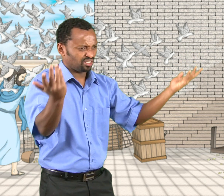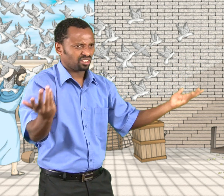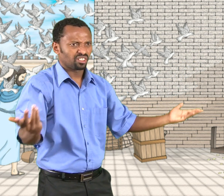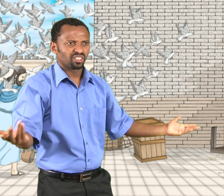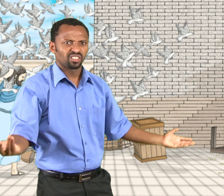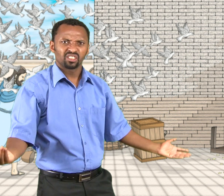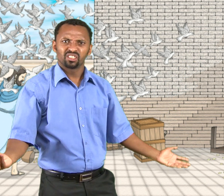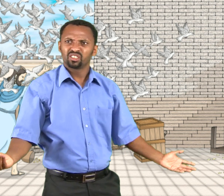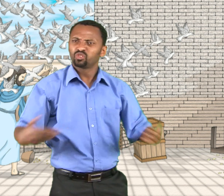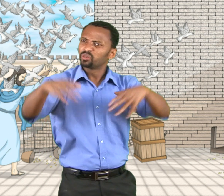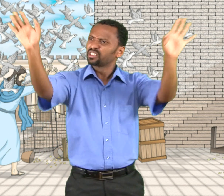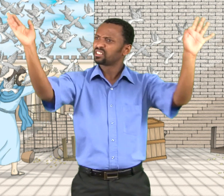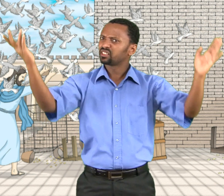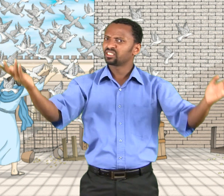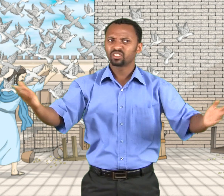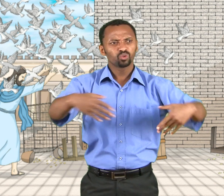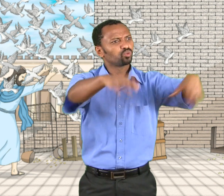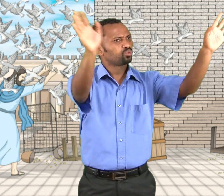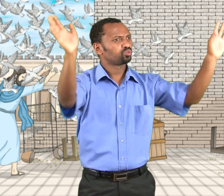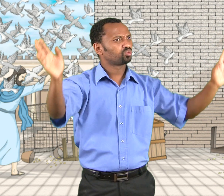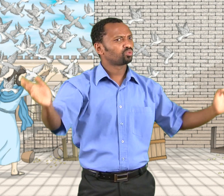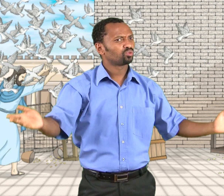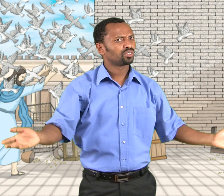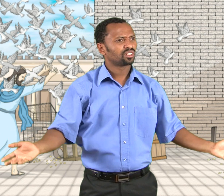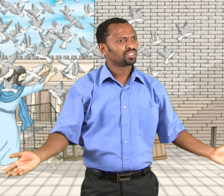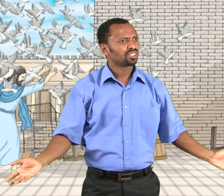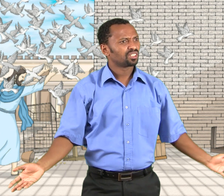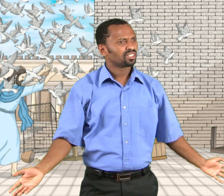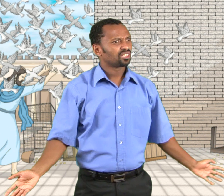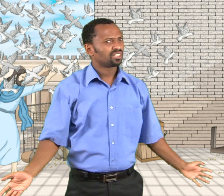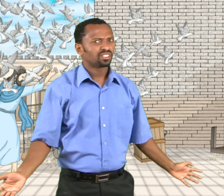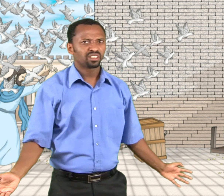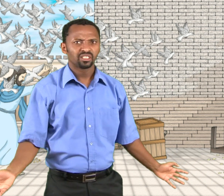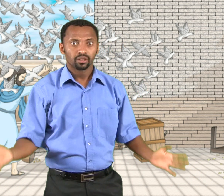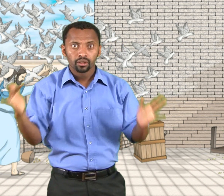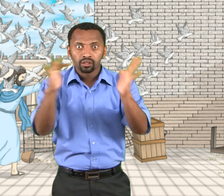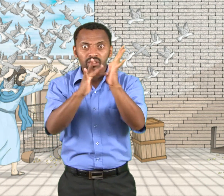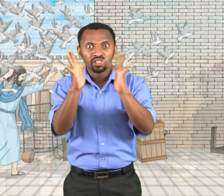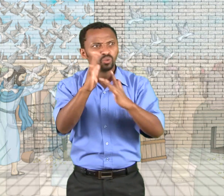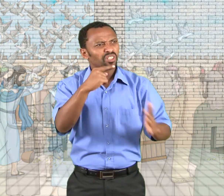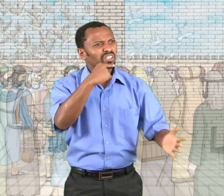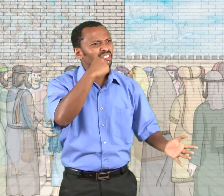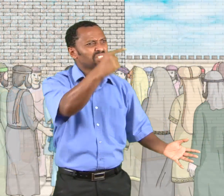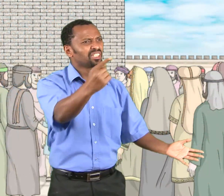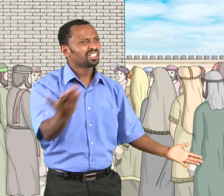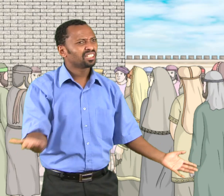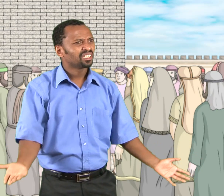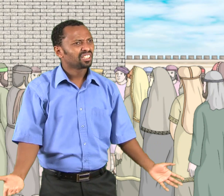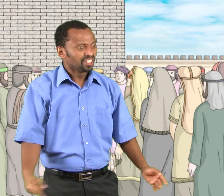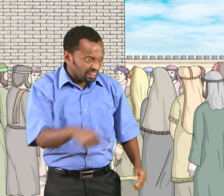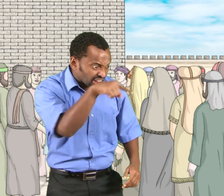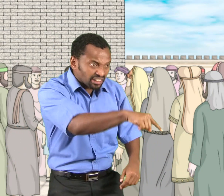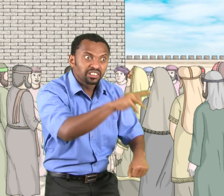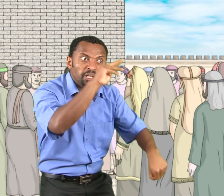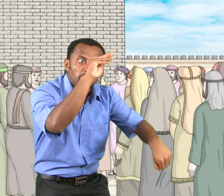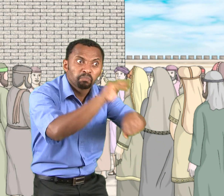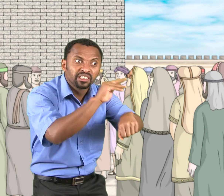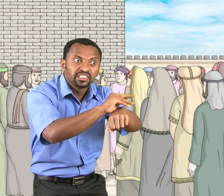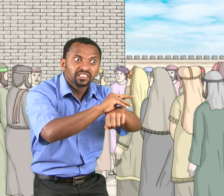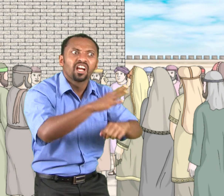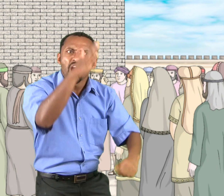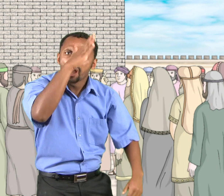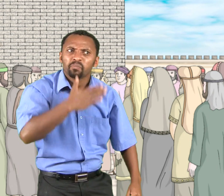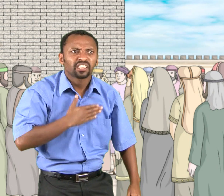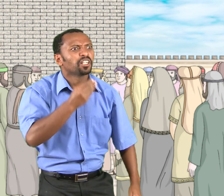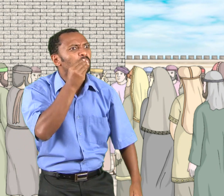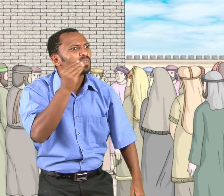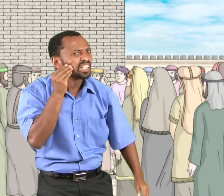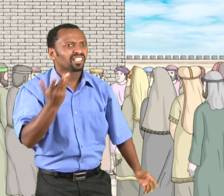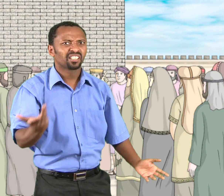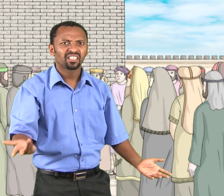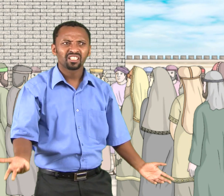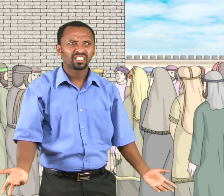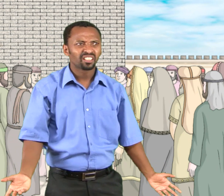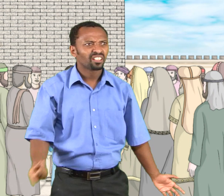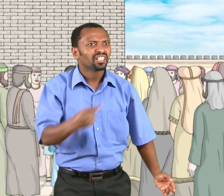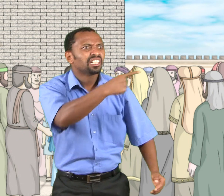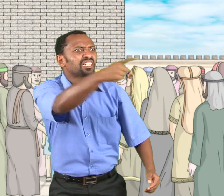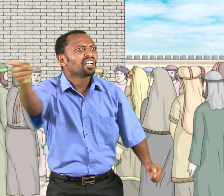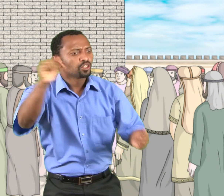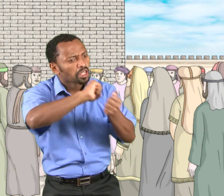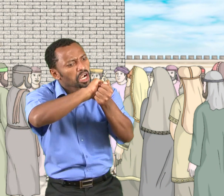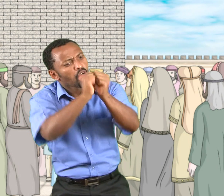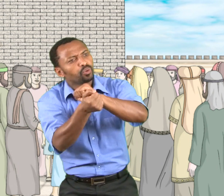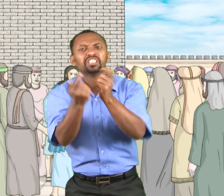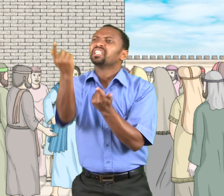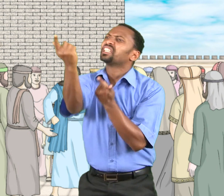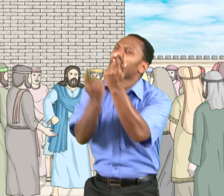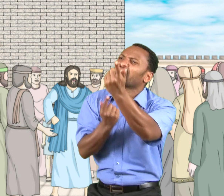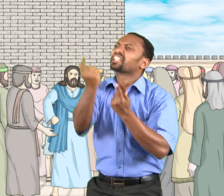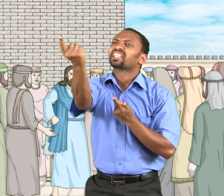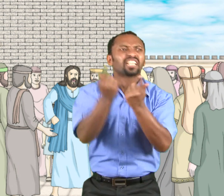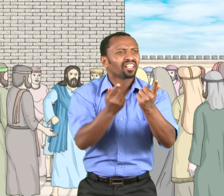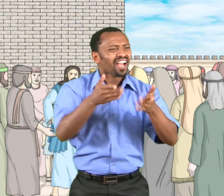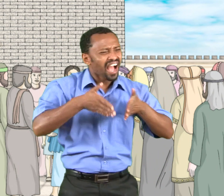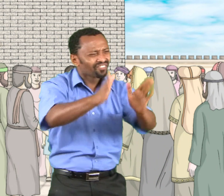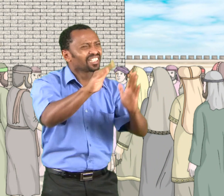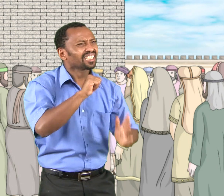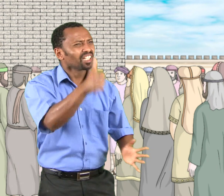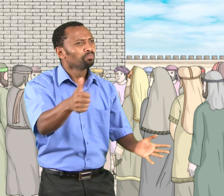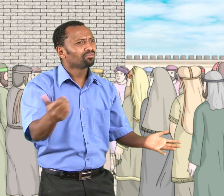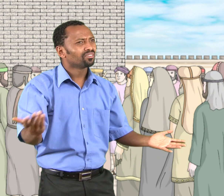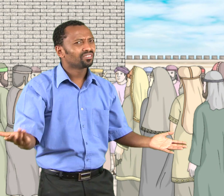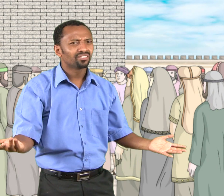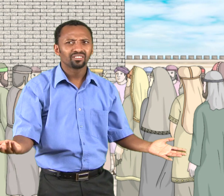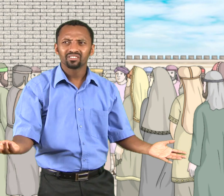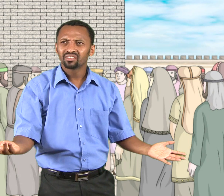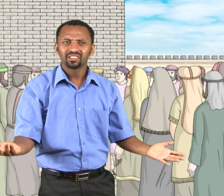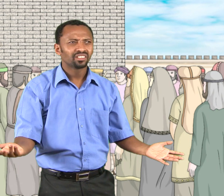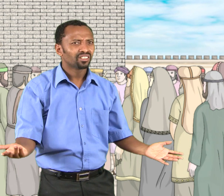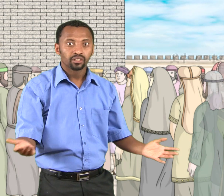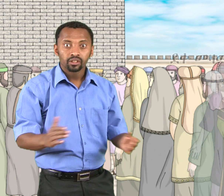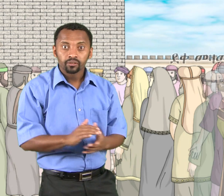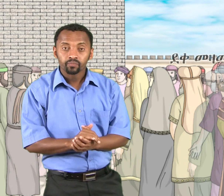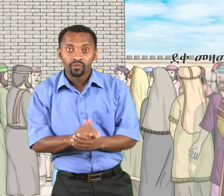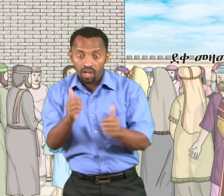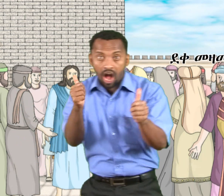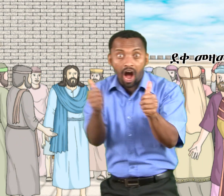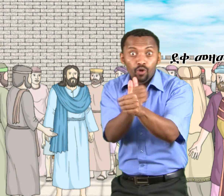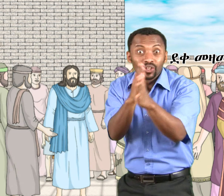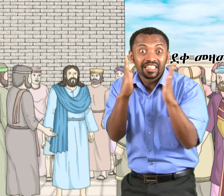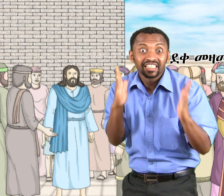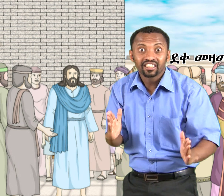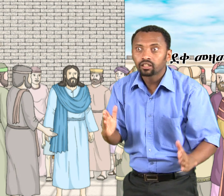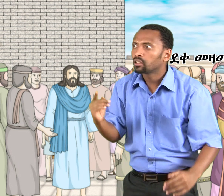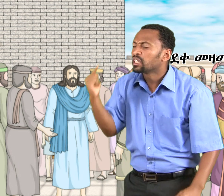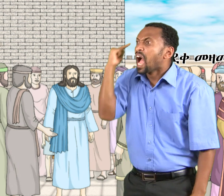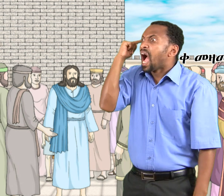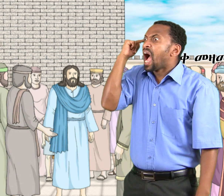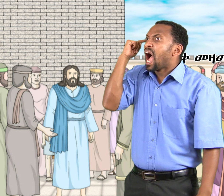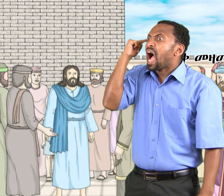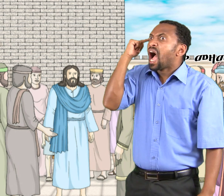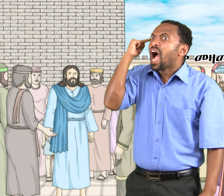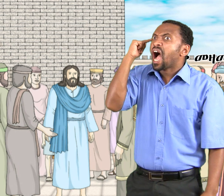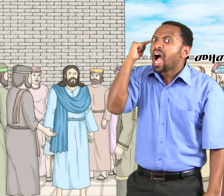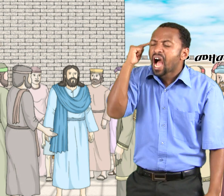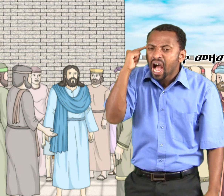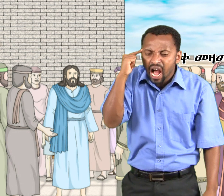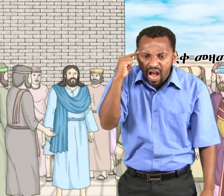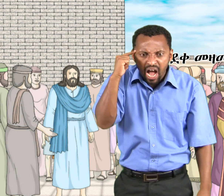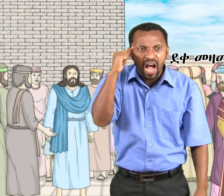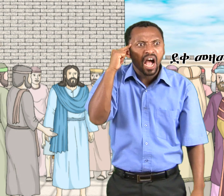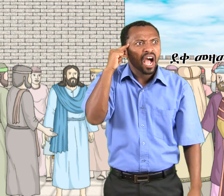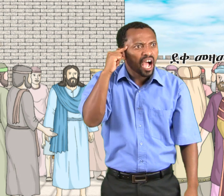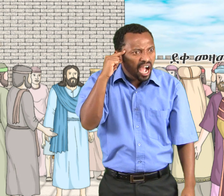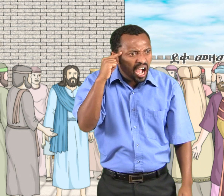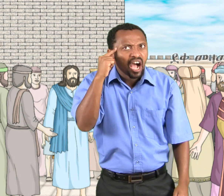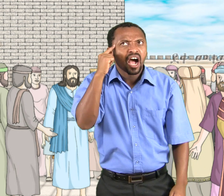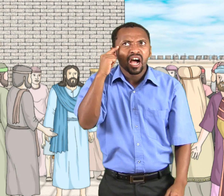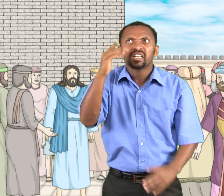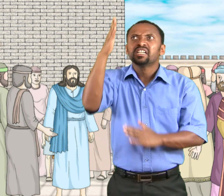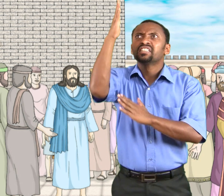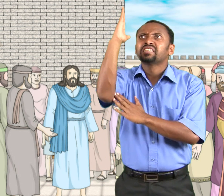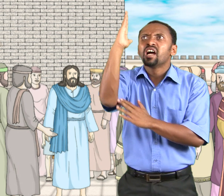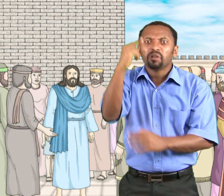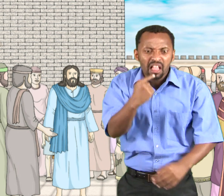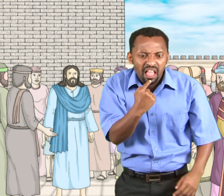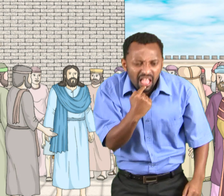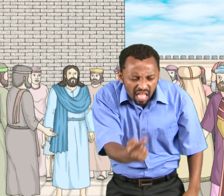How dare you turn My Father’s house into a marketplace!”